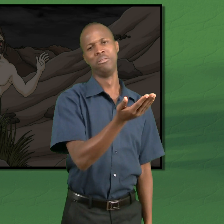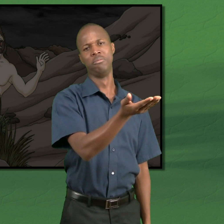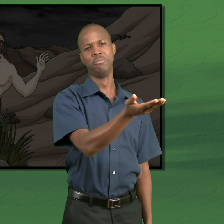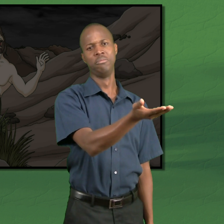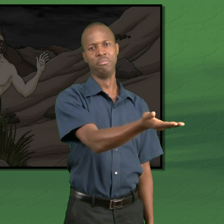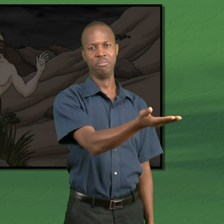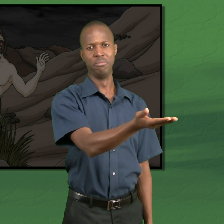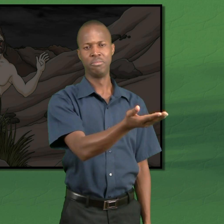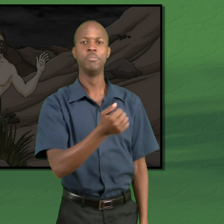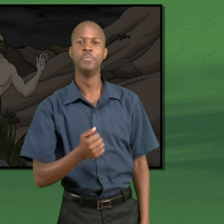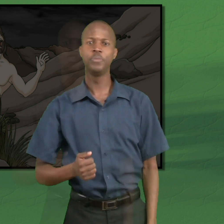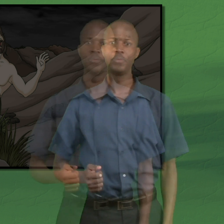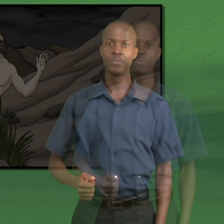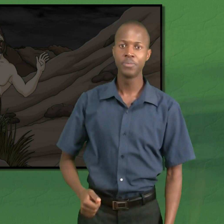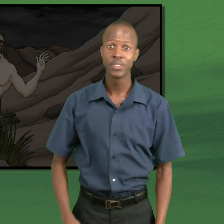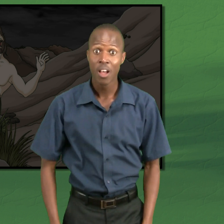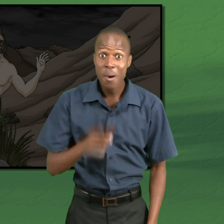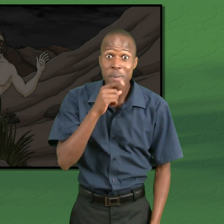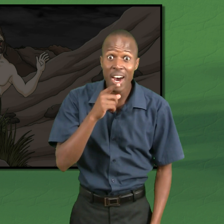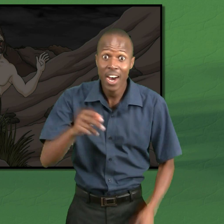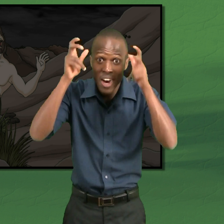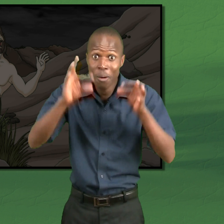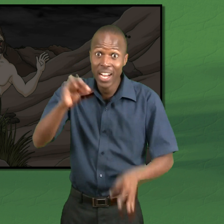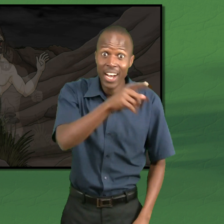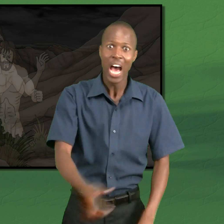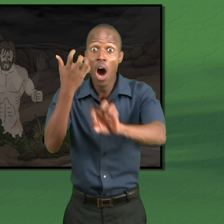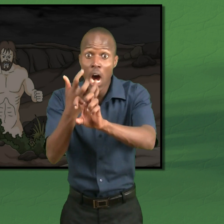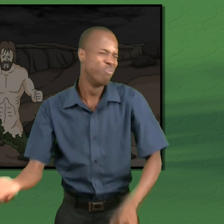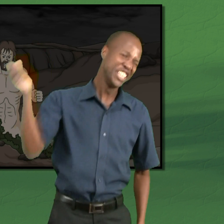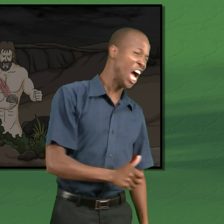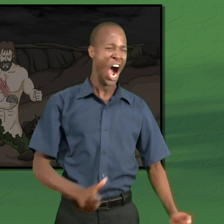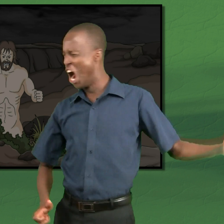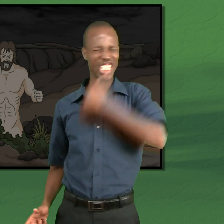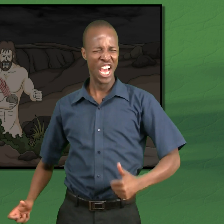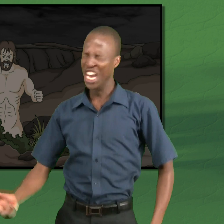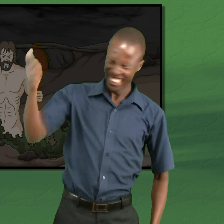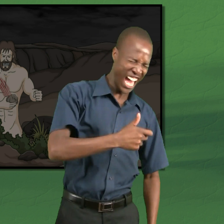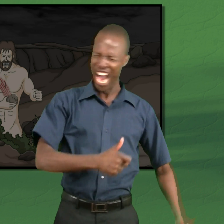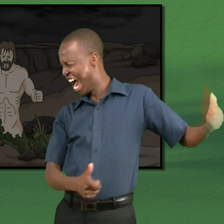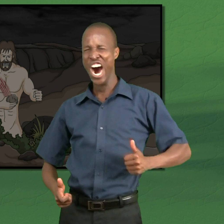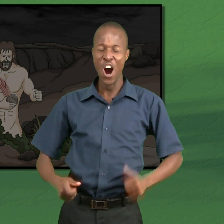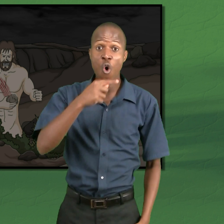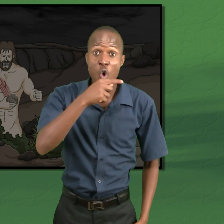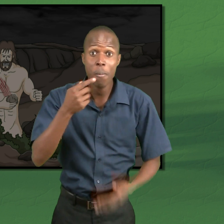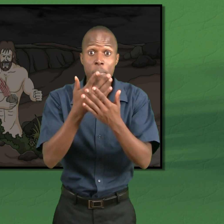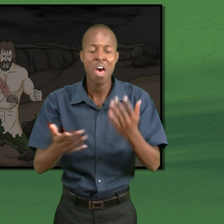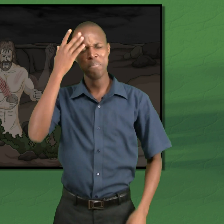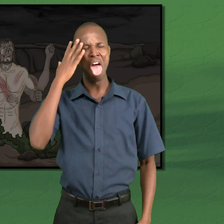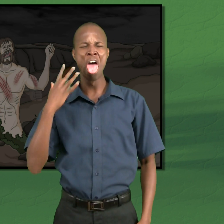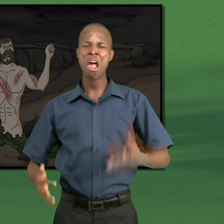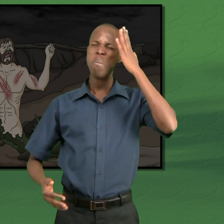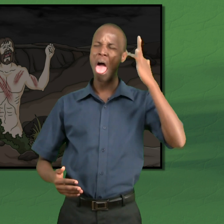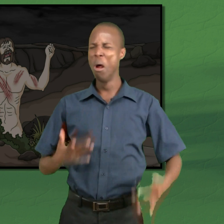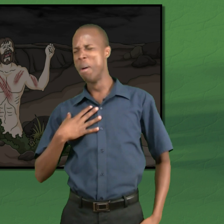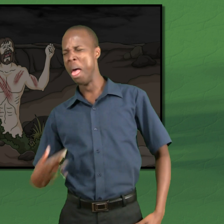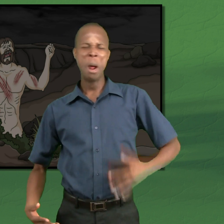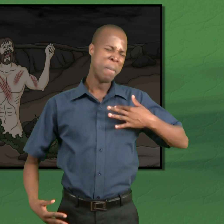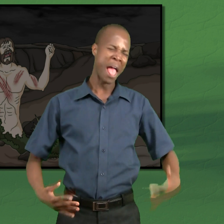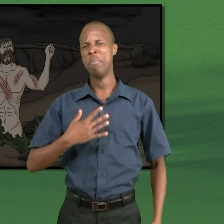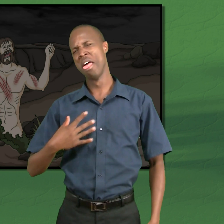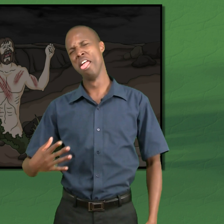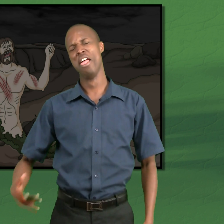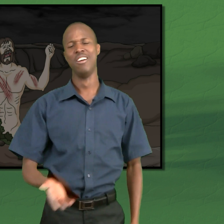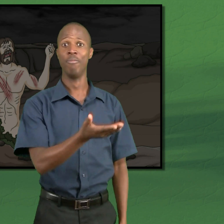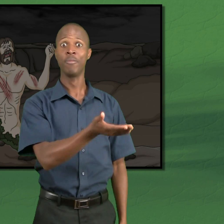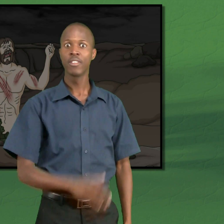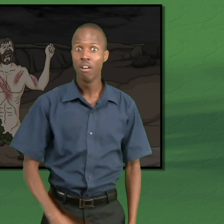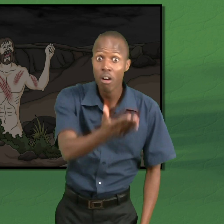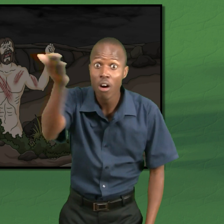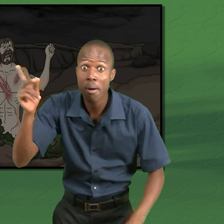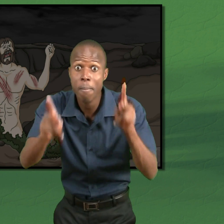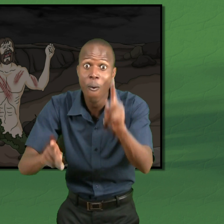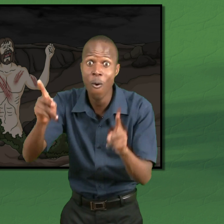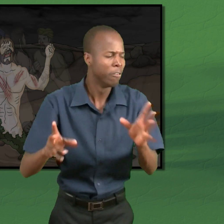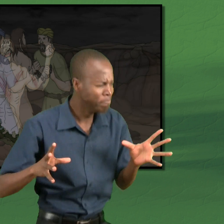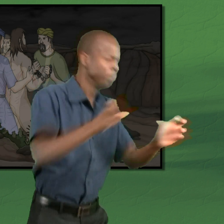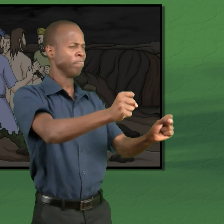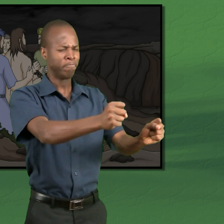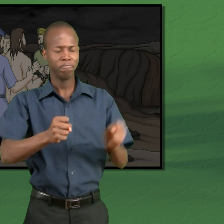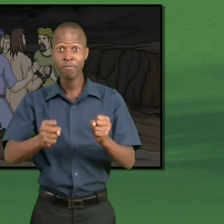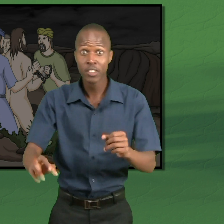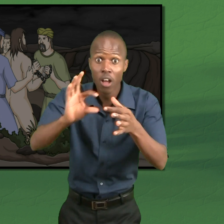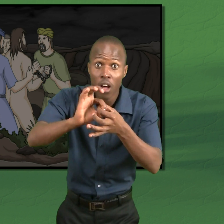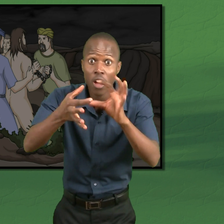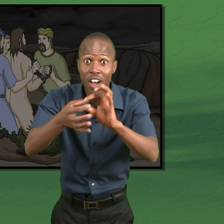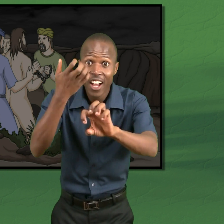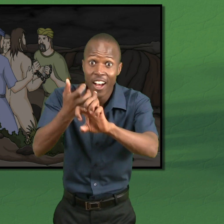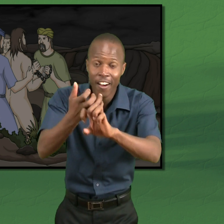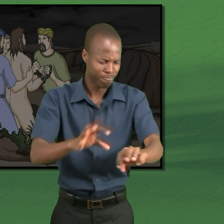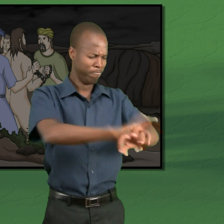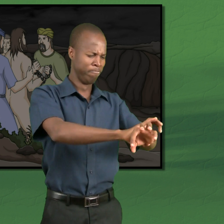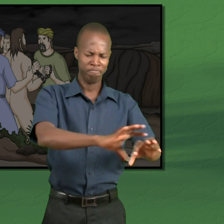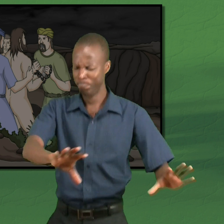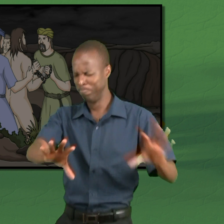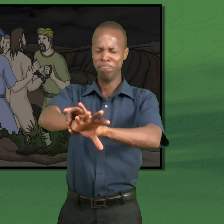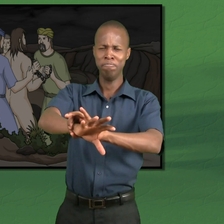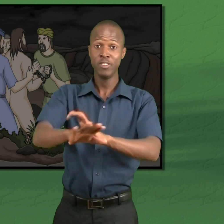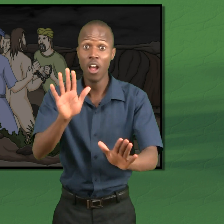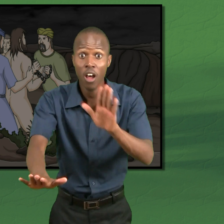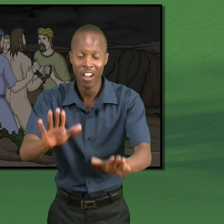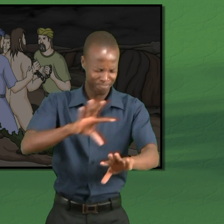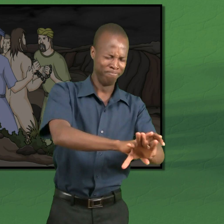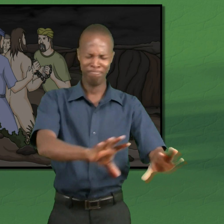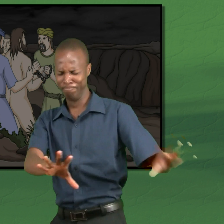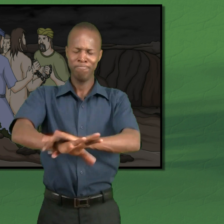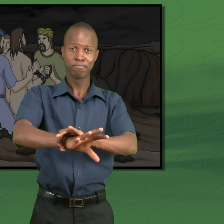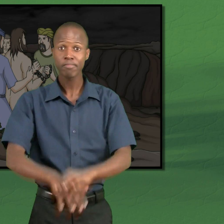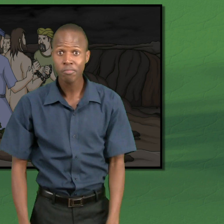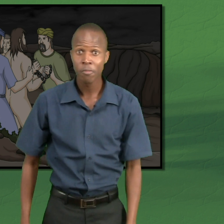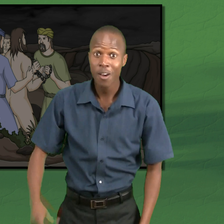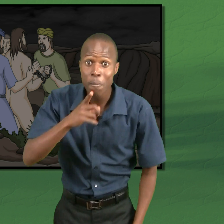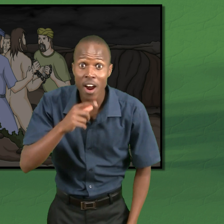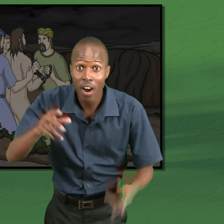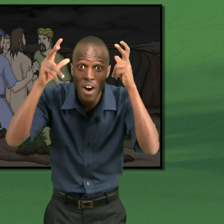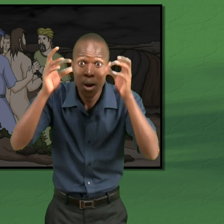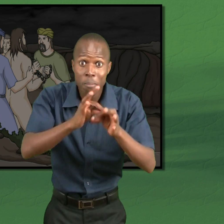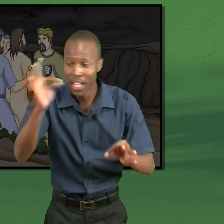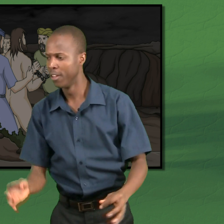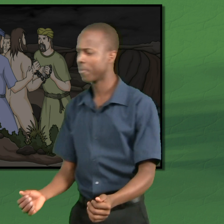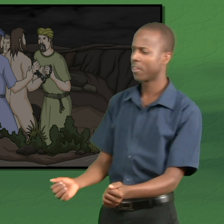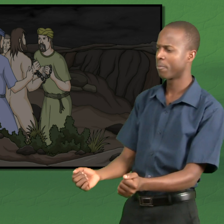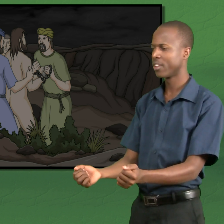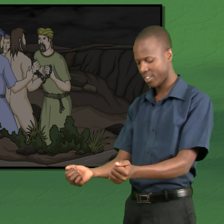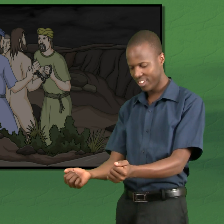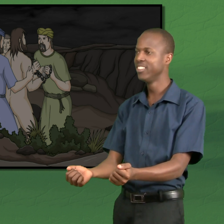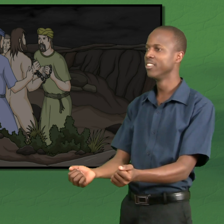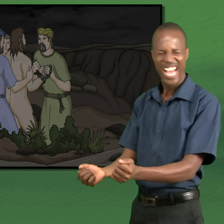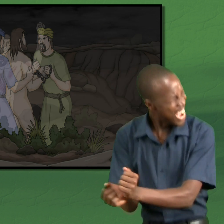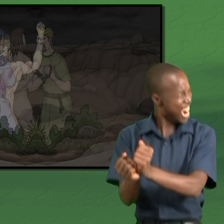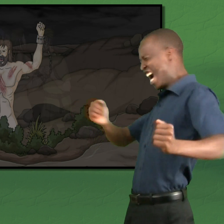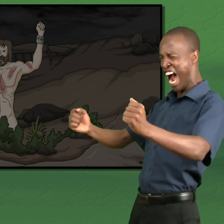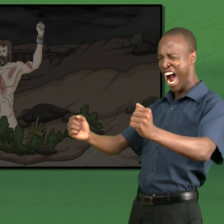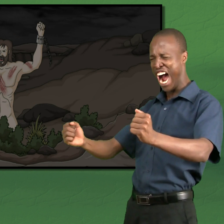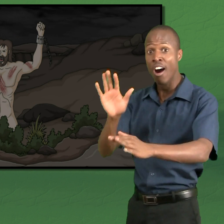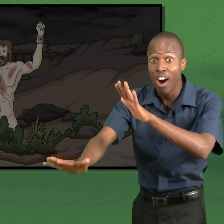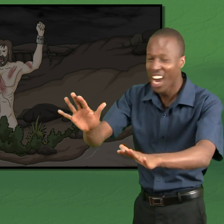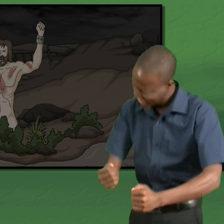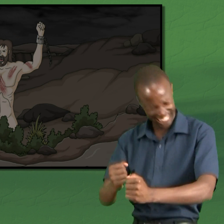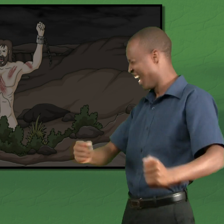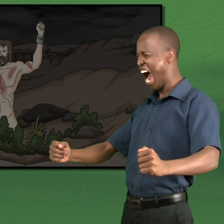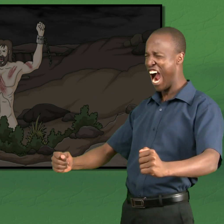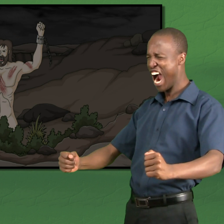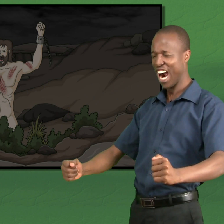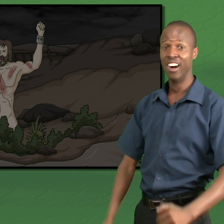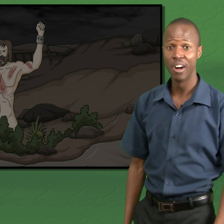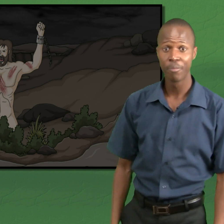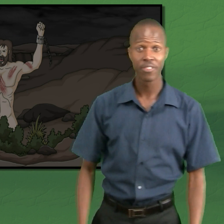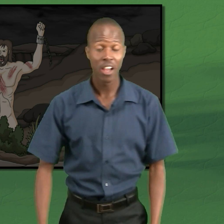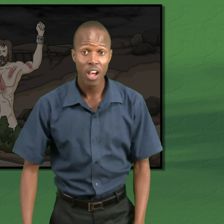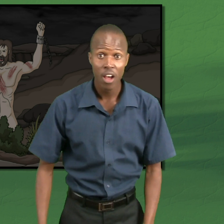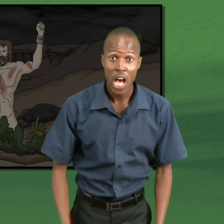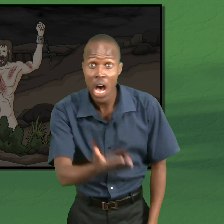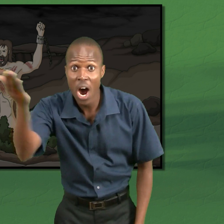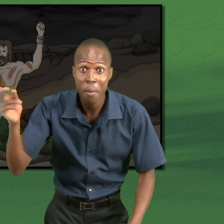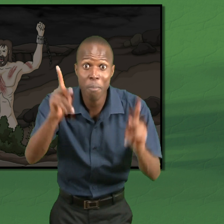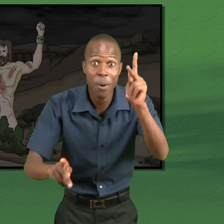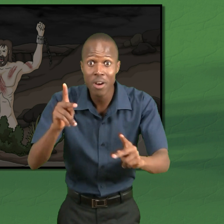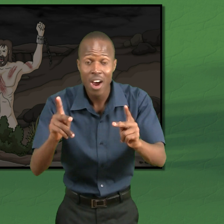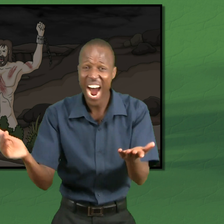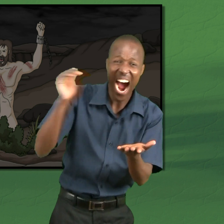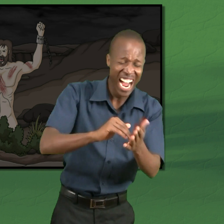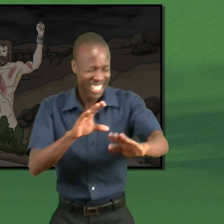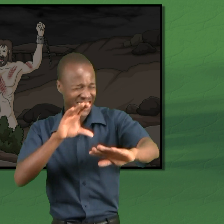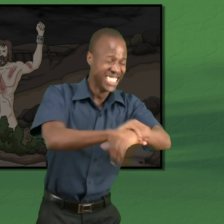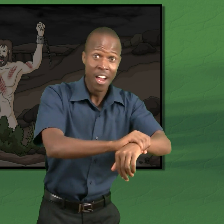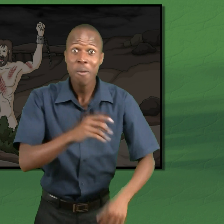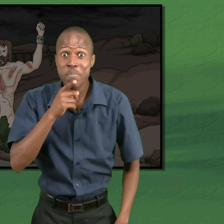Though he was often bound with chains and shackles, he had broken the chains and shattered the shackles.